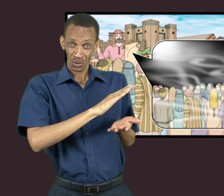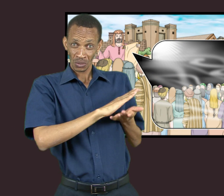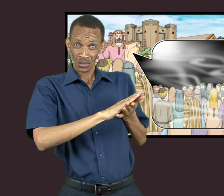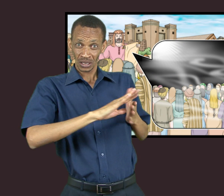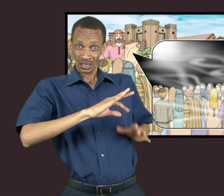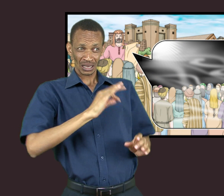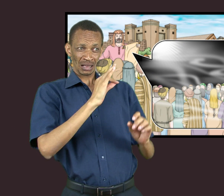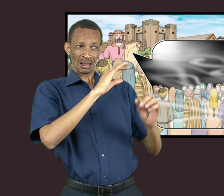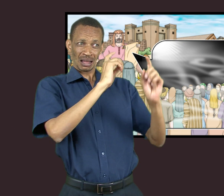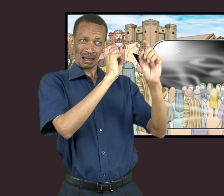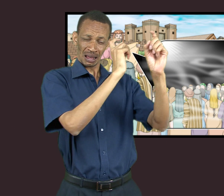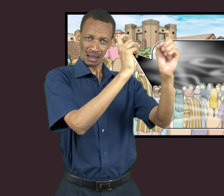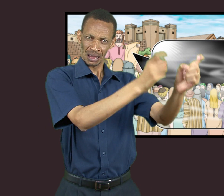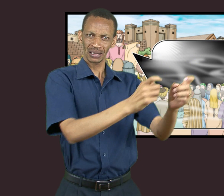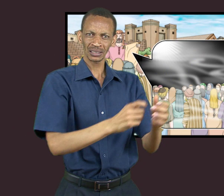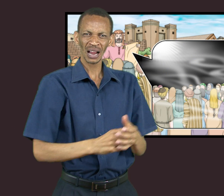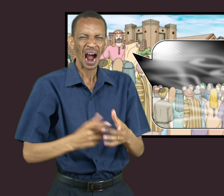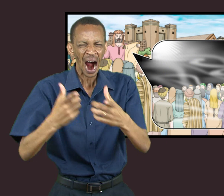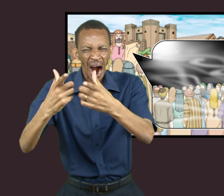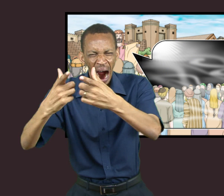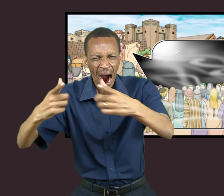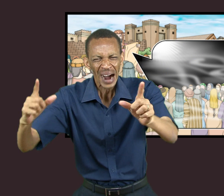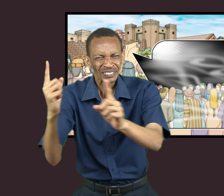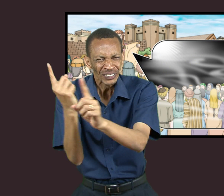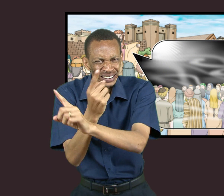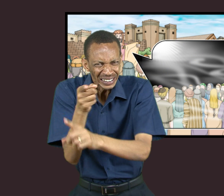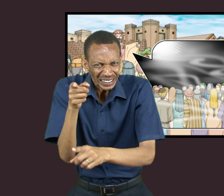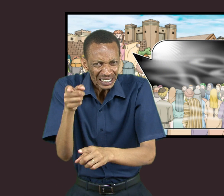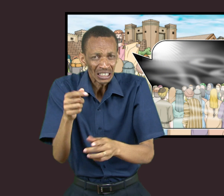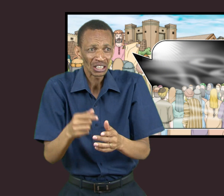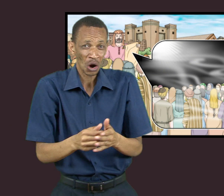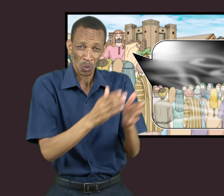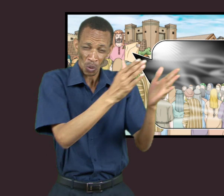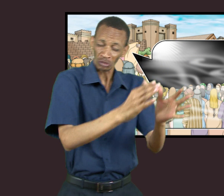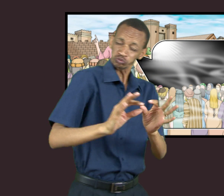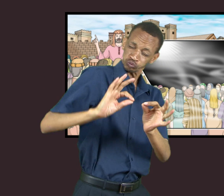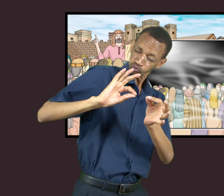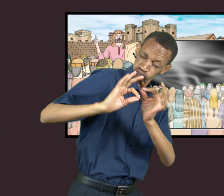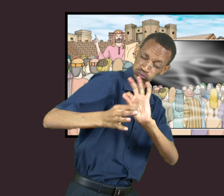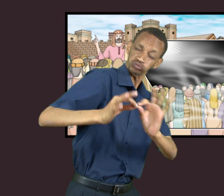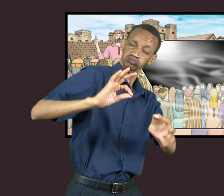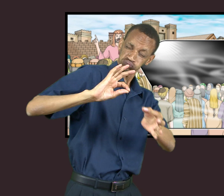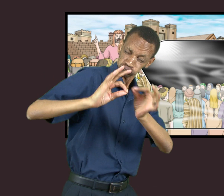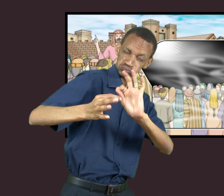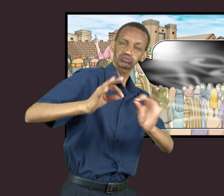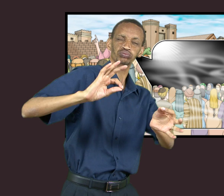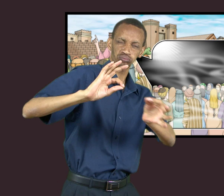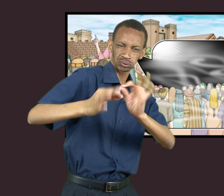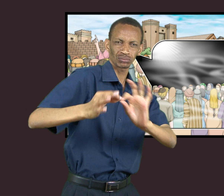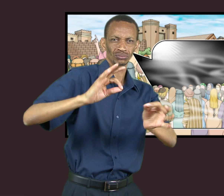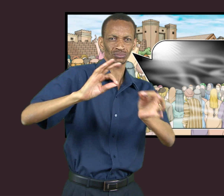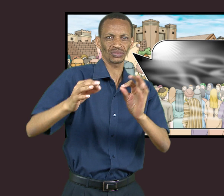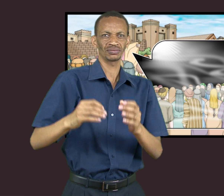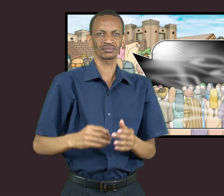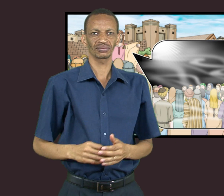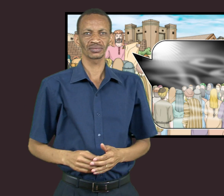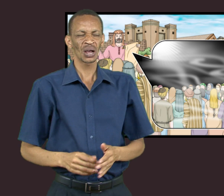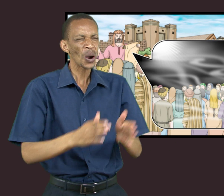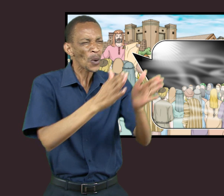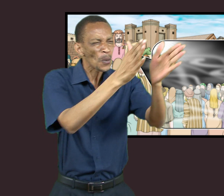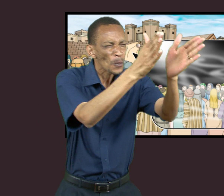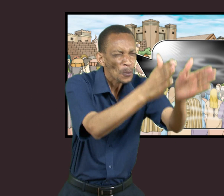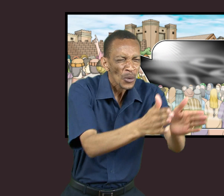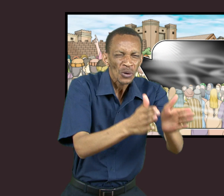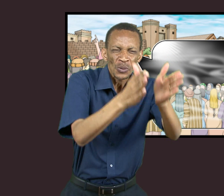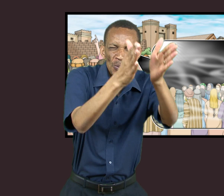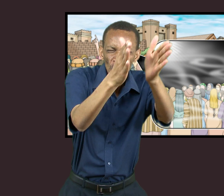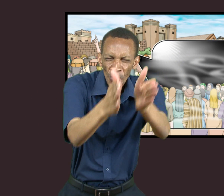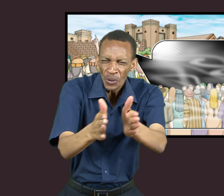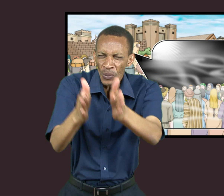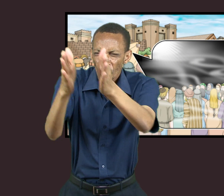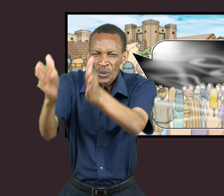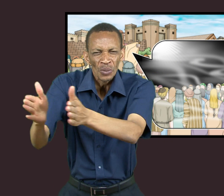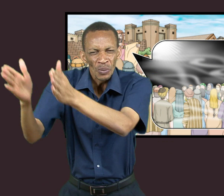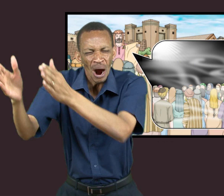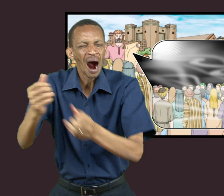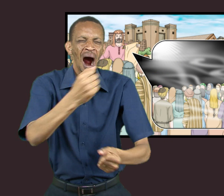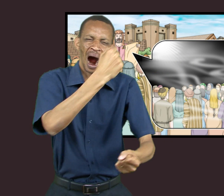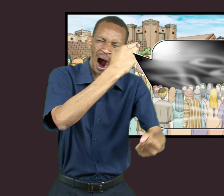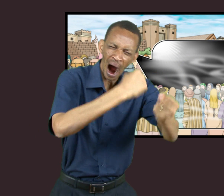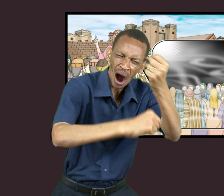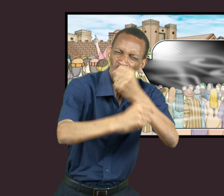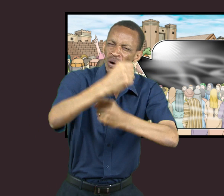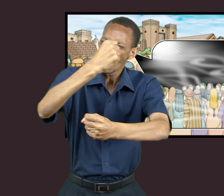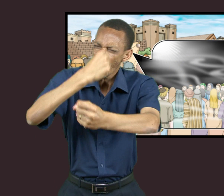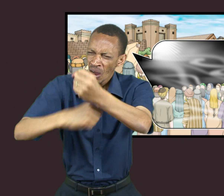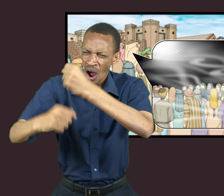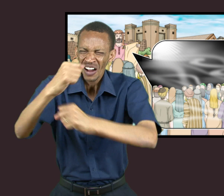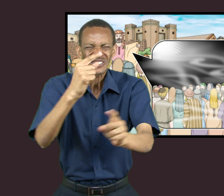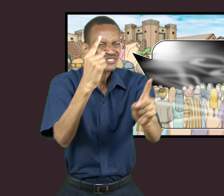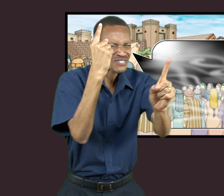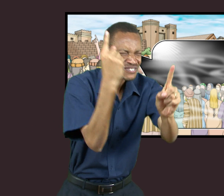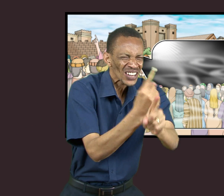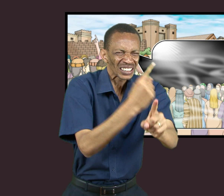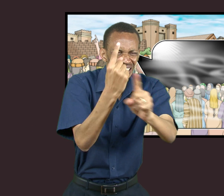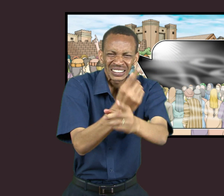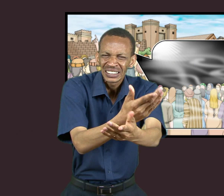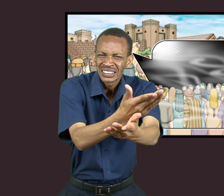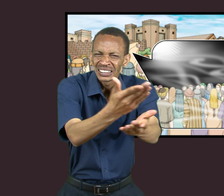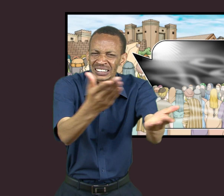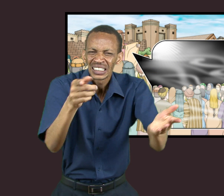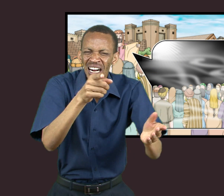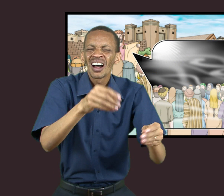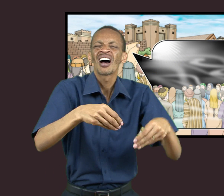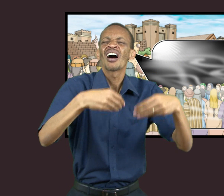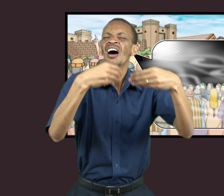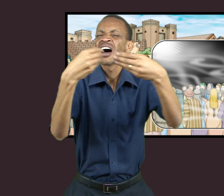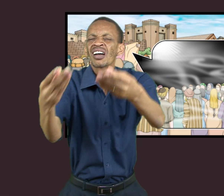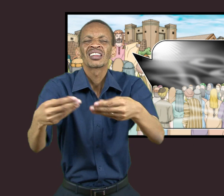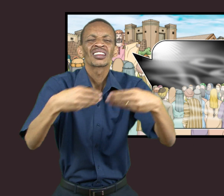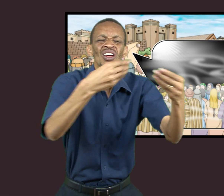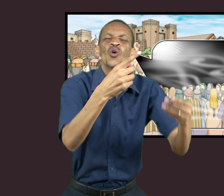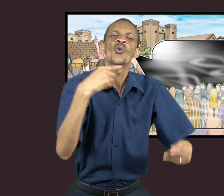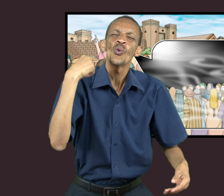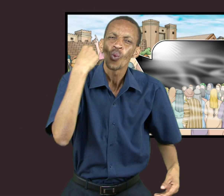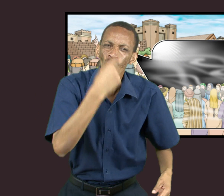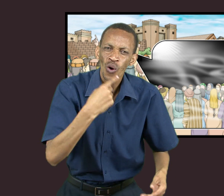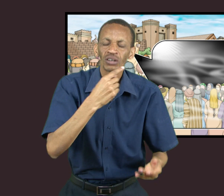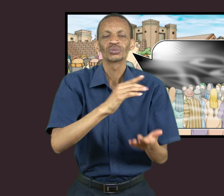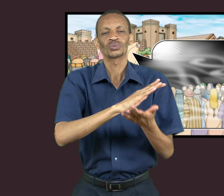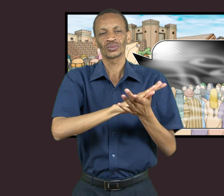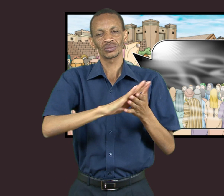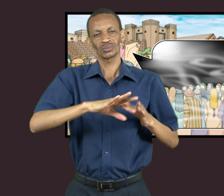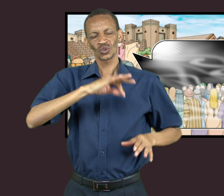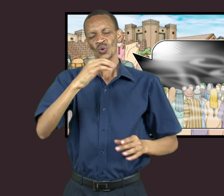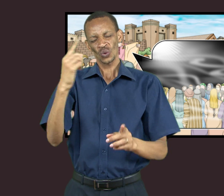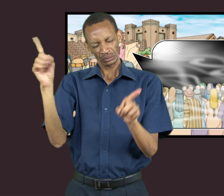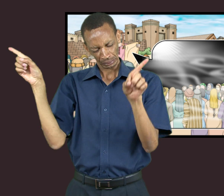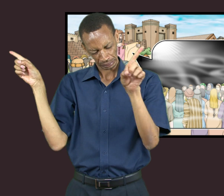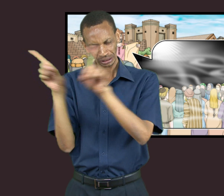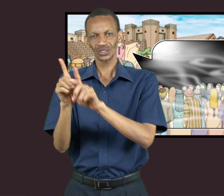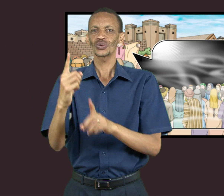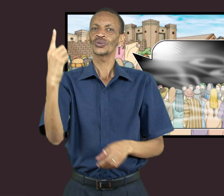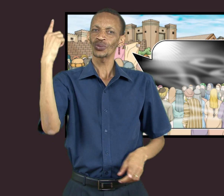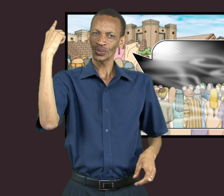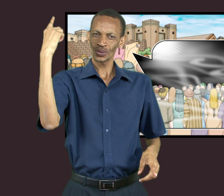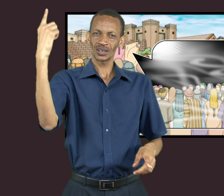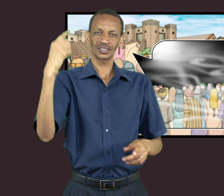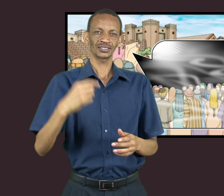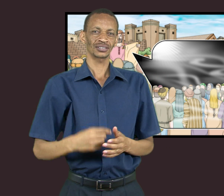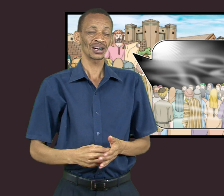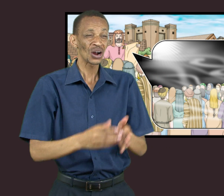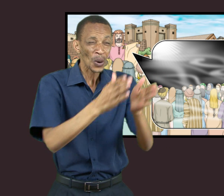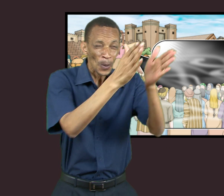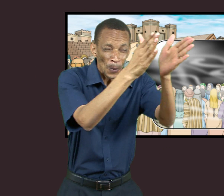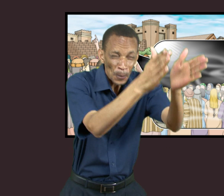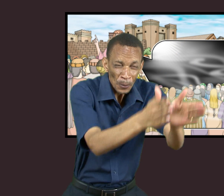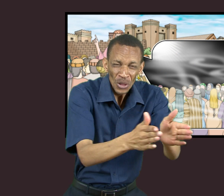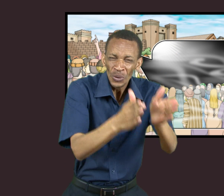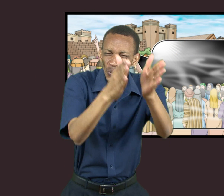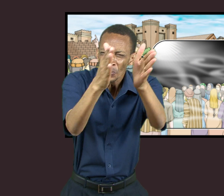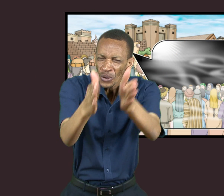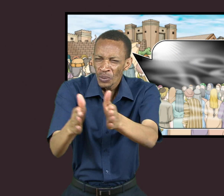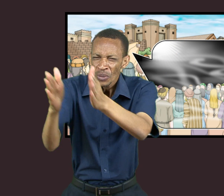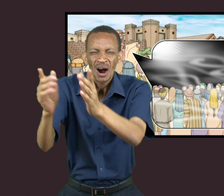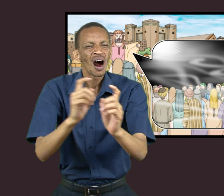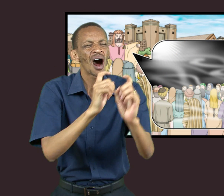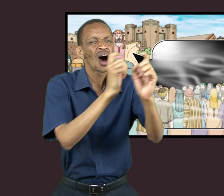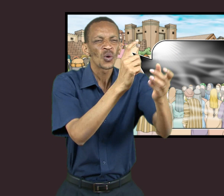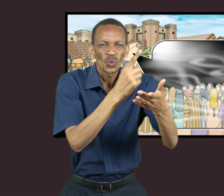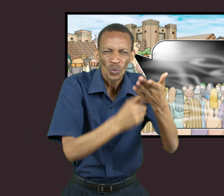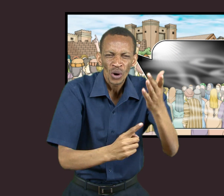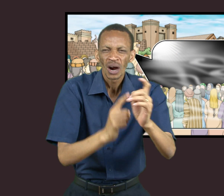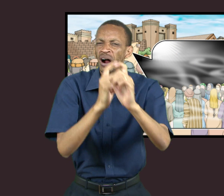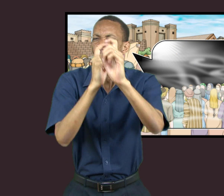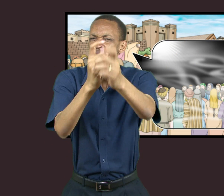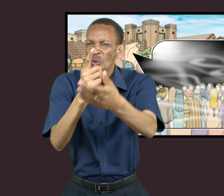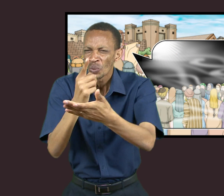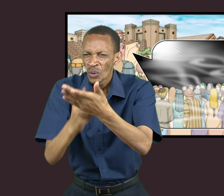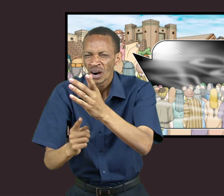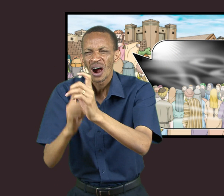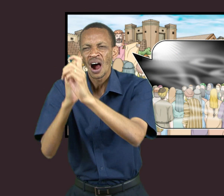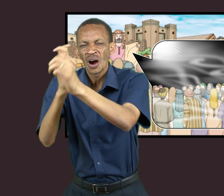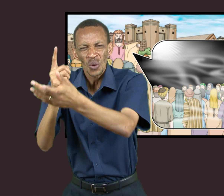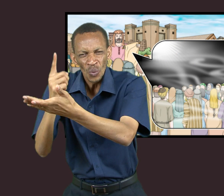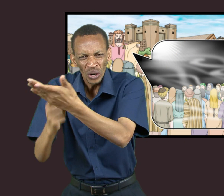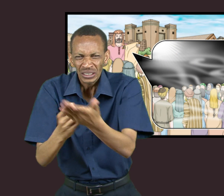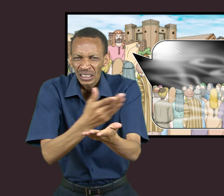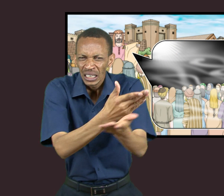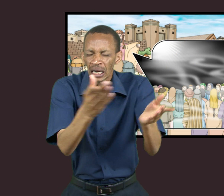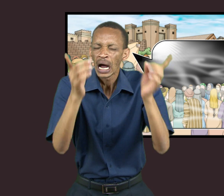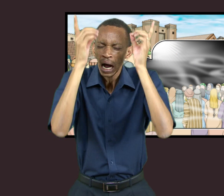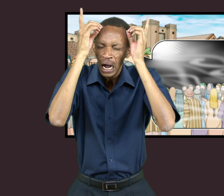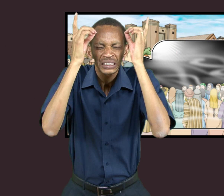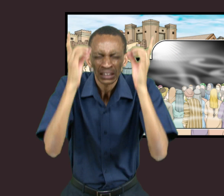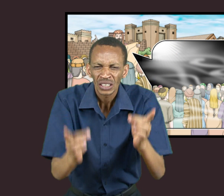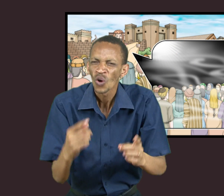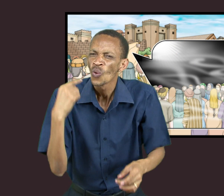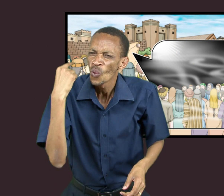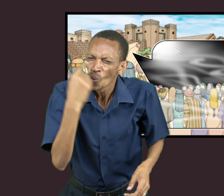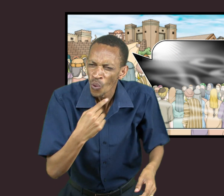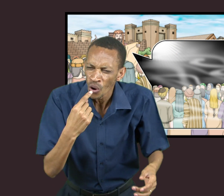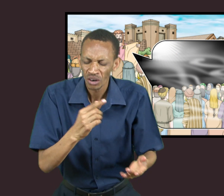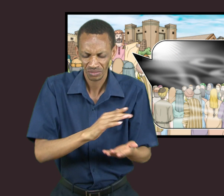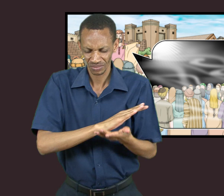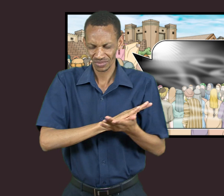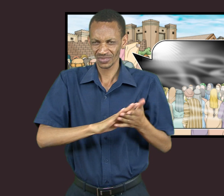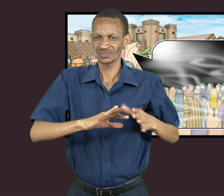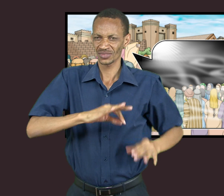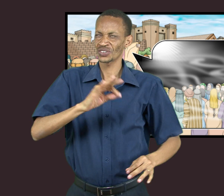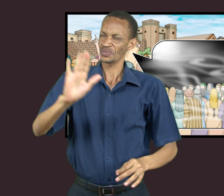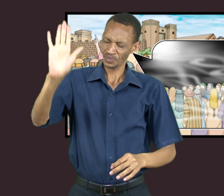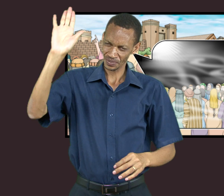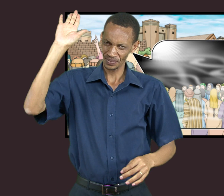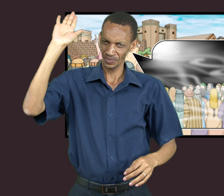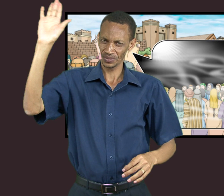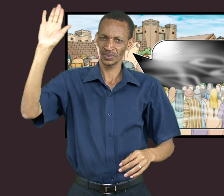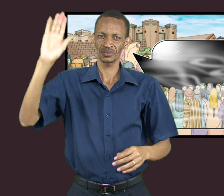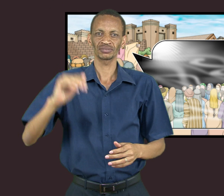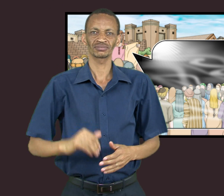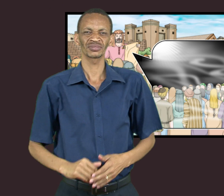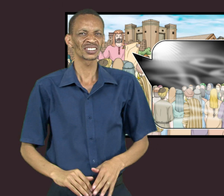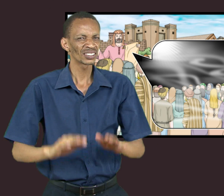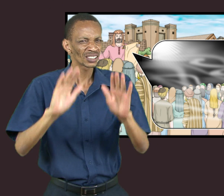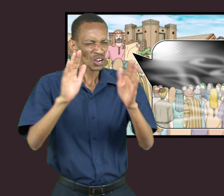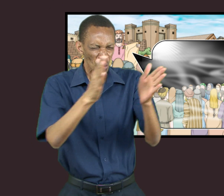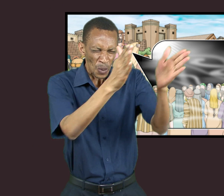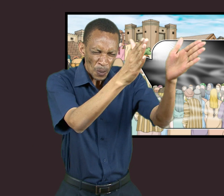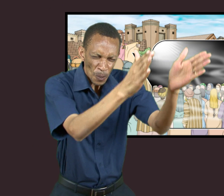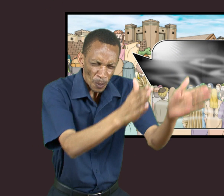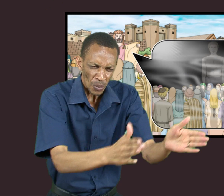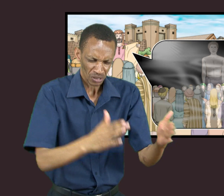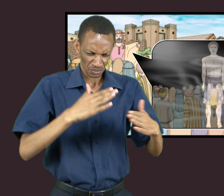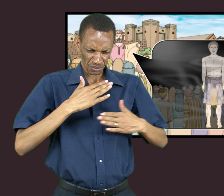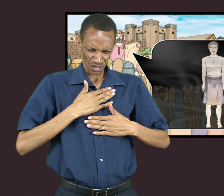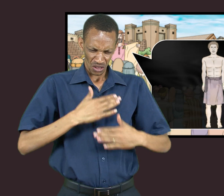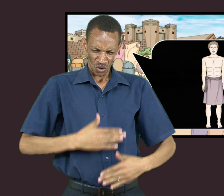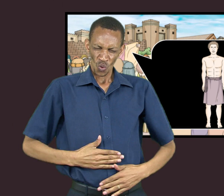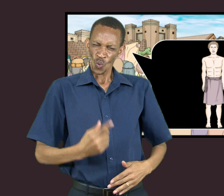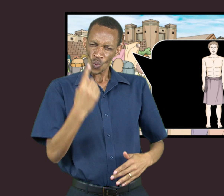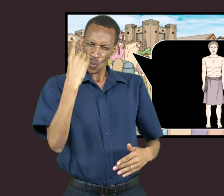All these are the work of one and the same Spirit, who apportions them to each one as He determines.